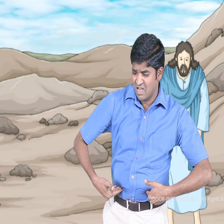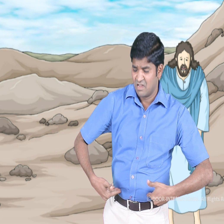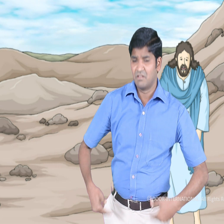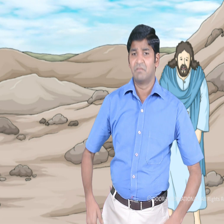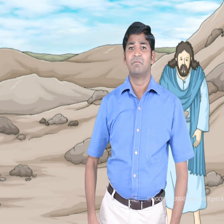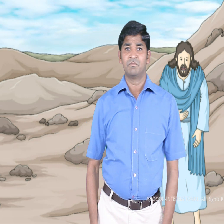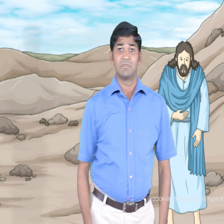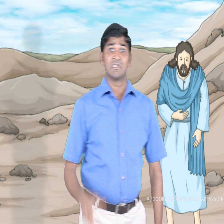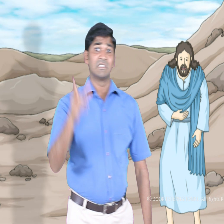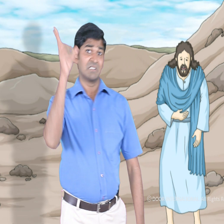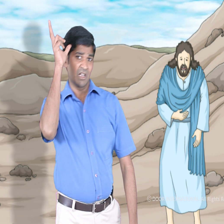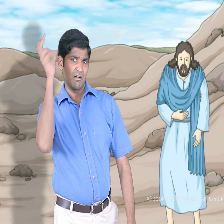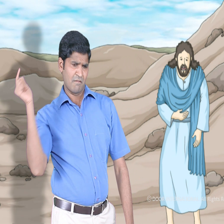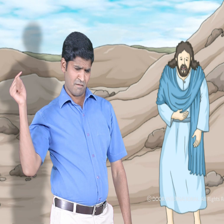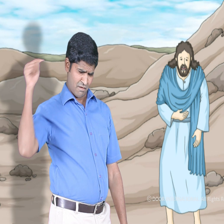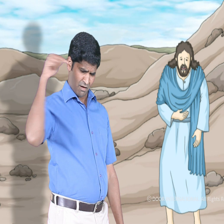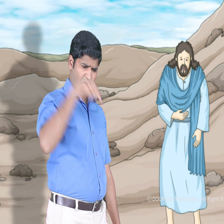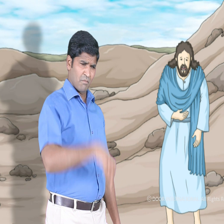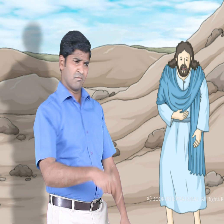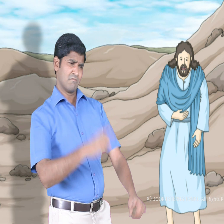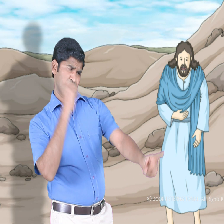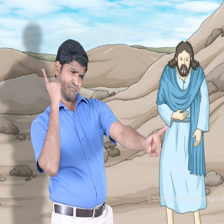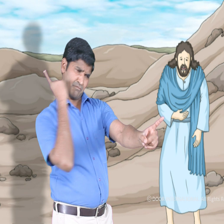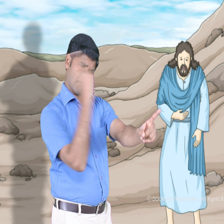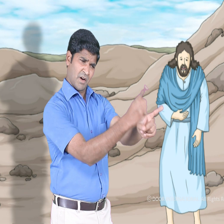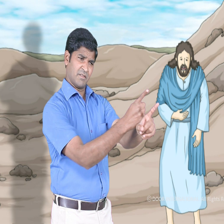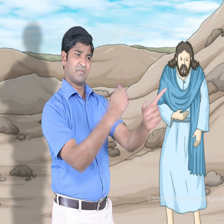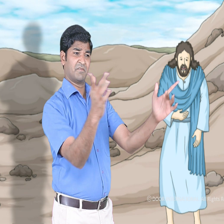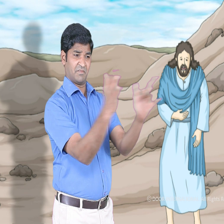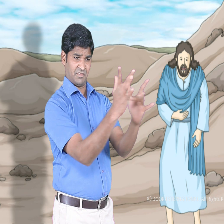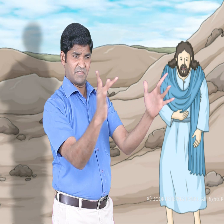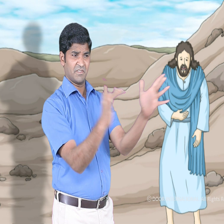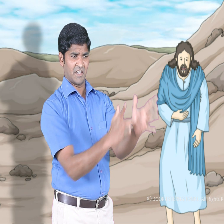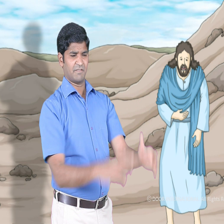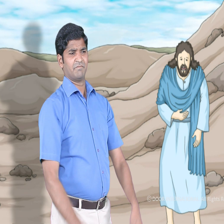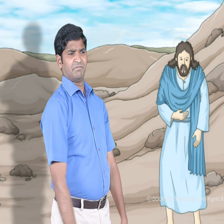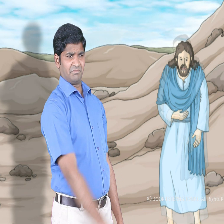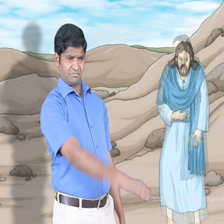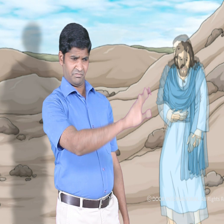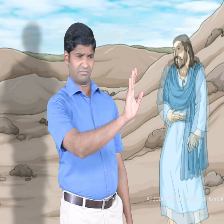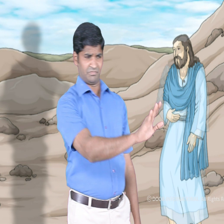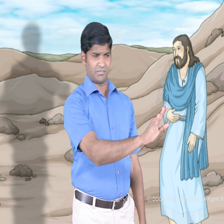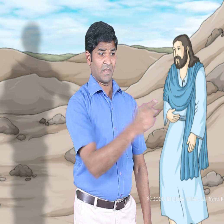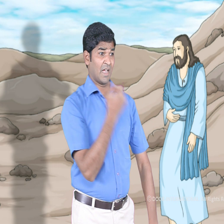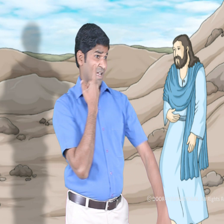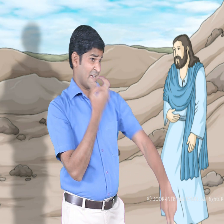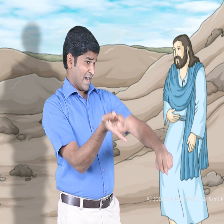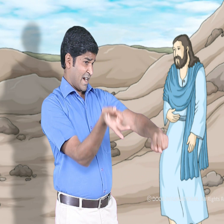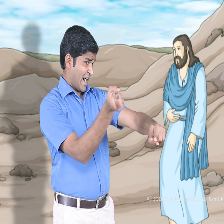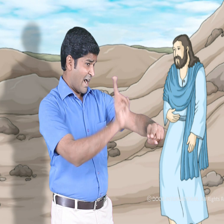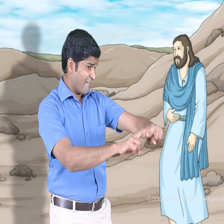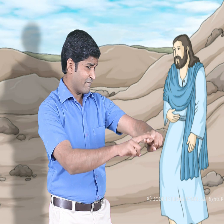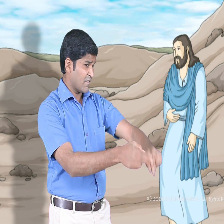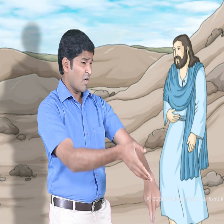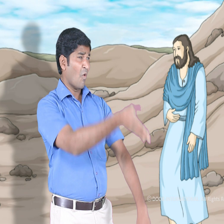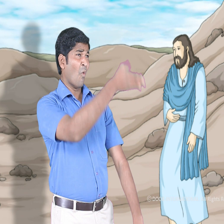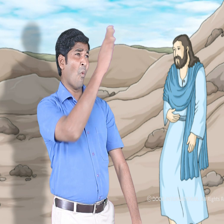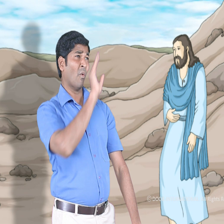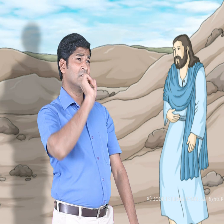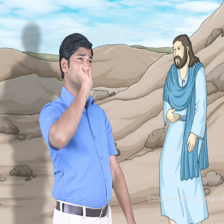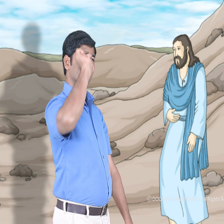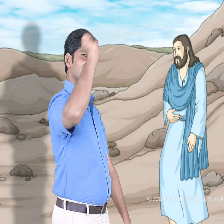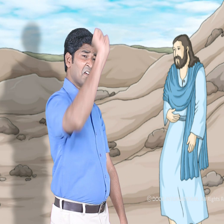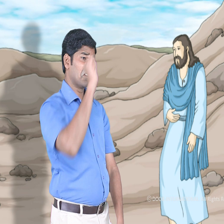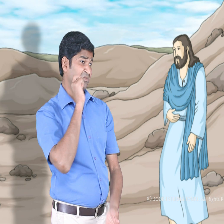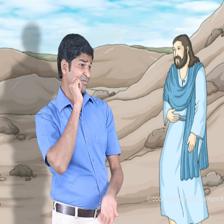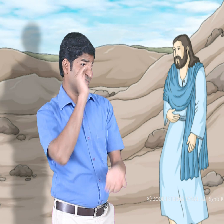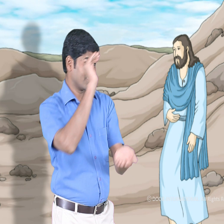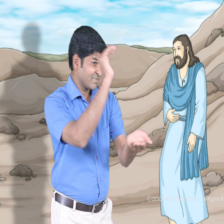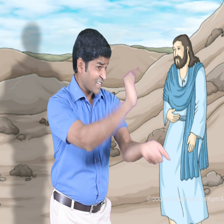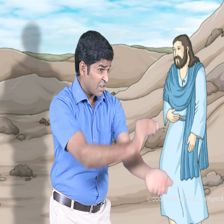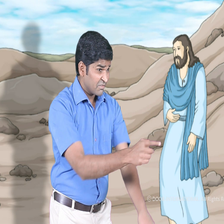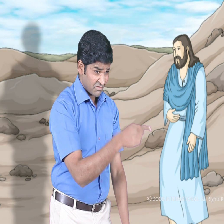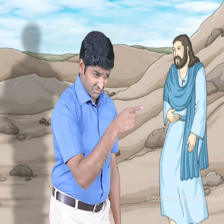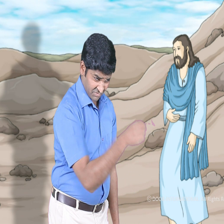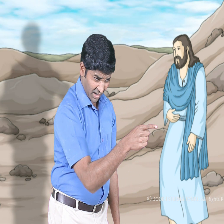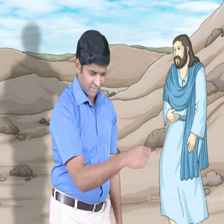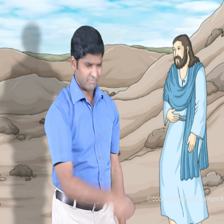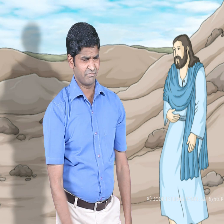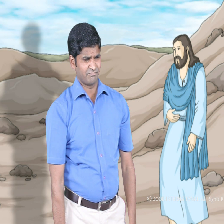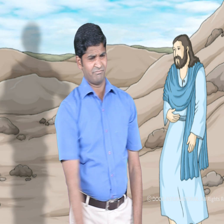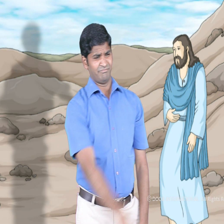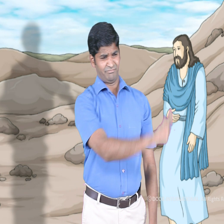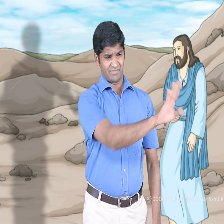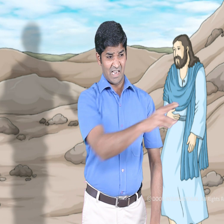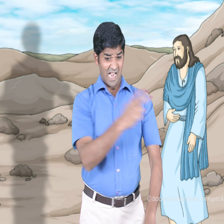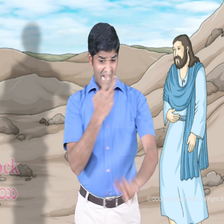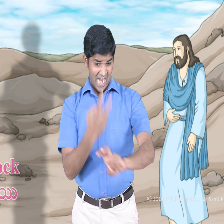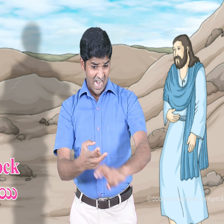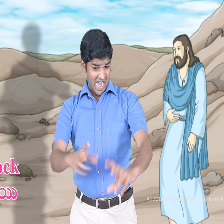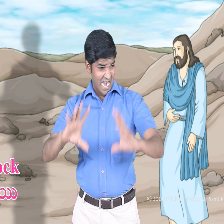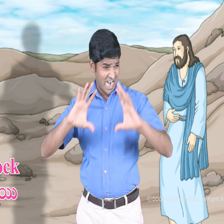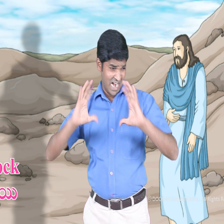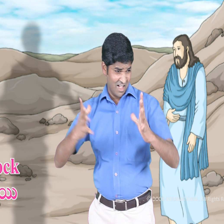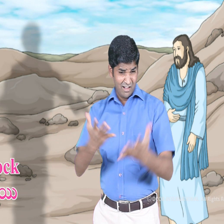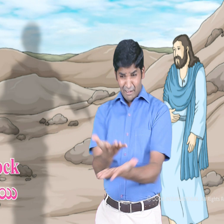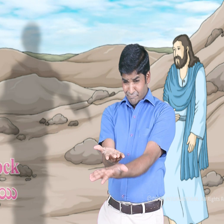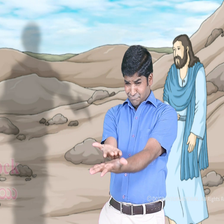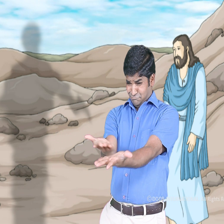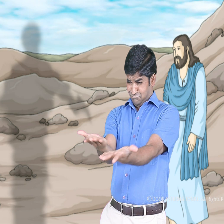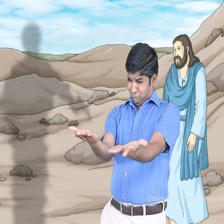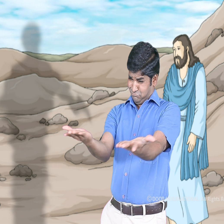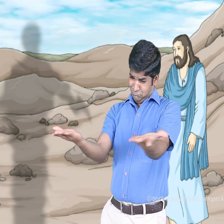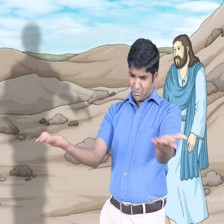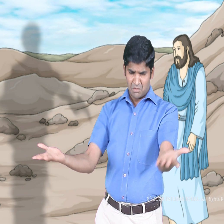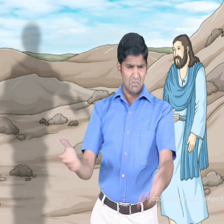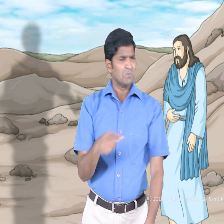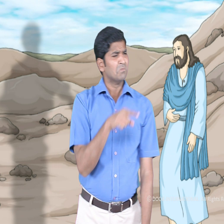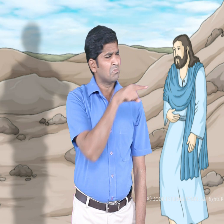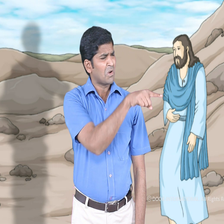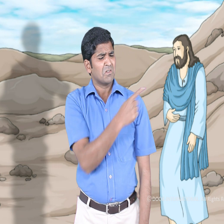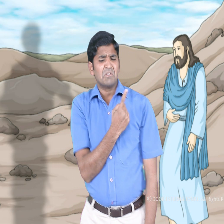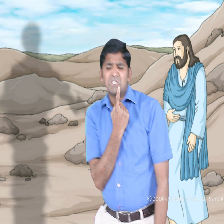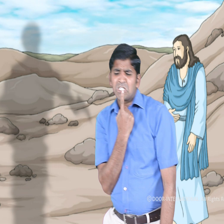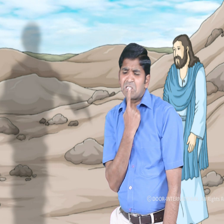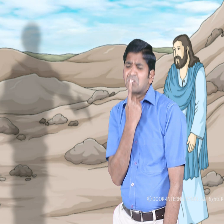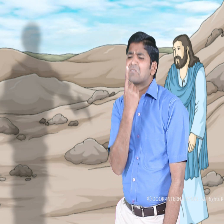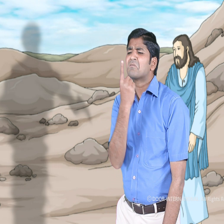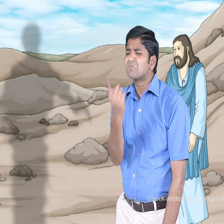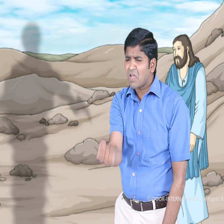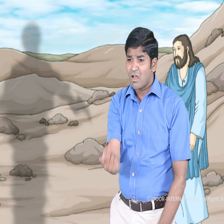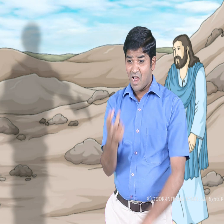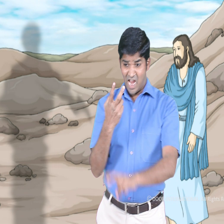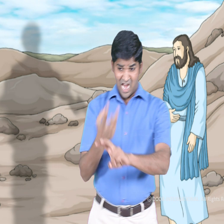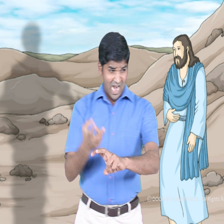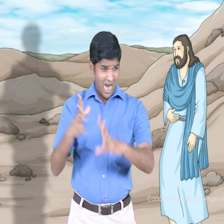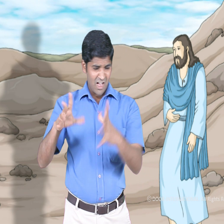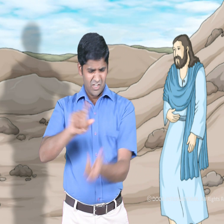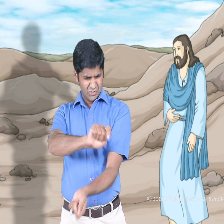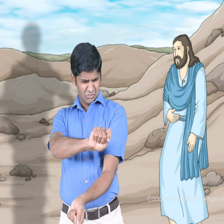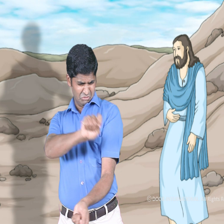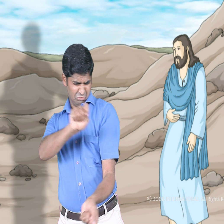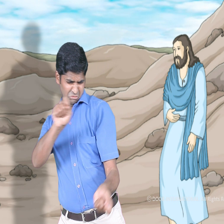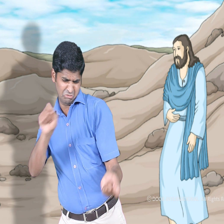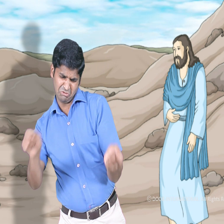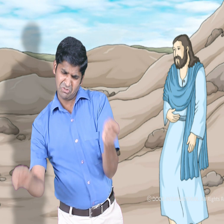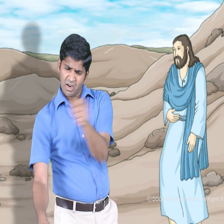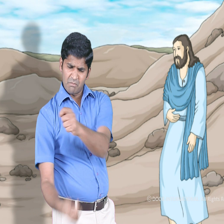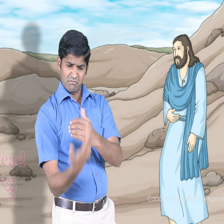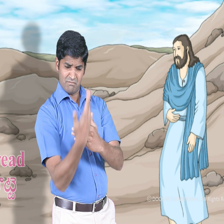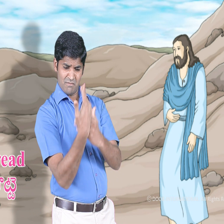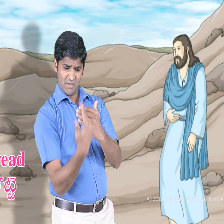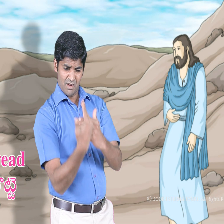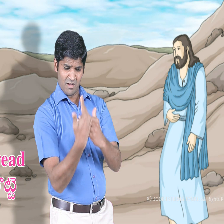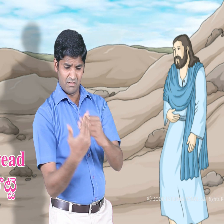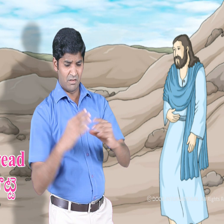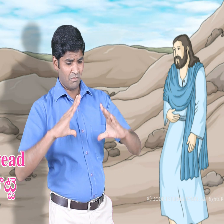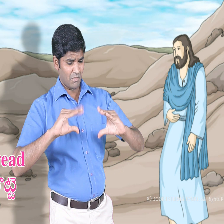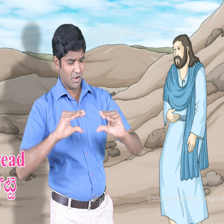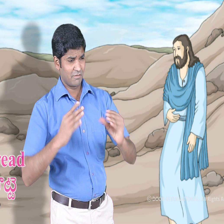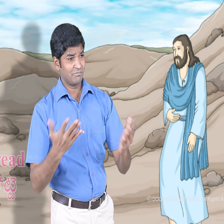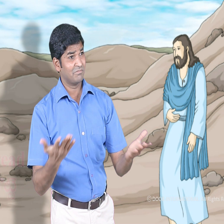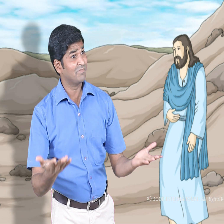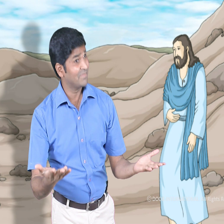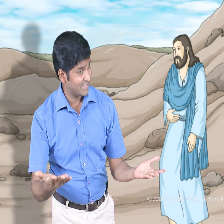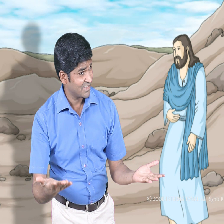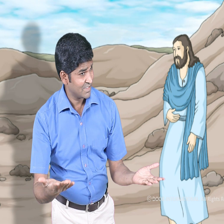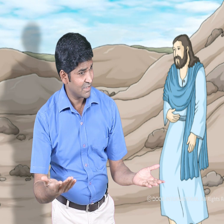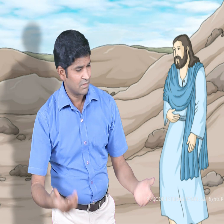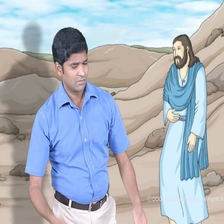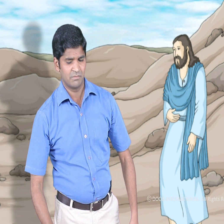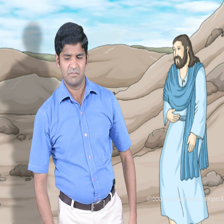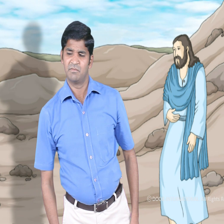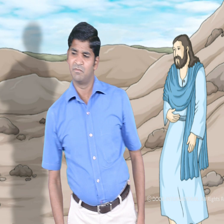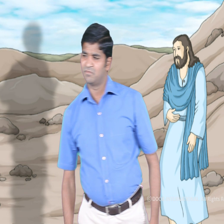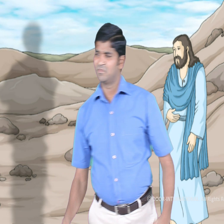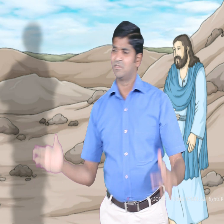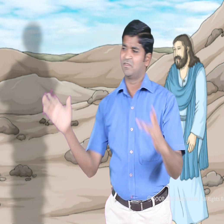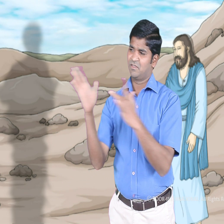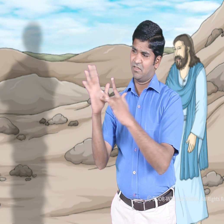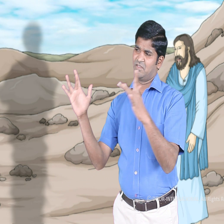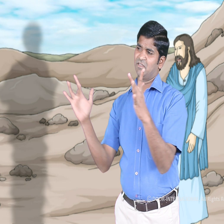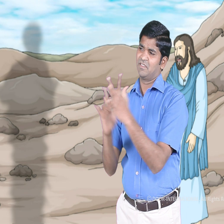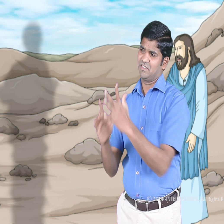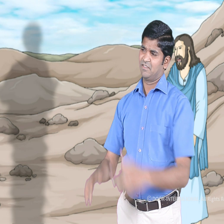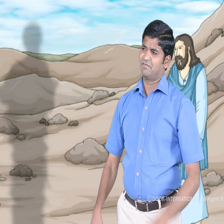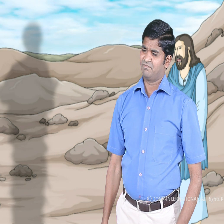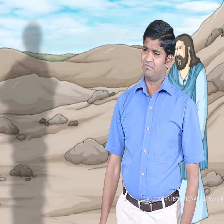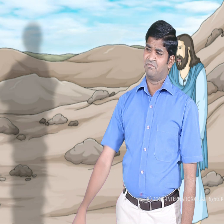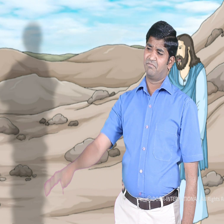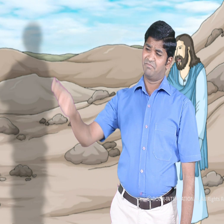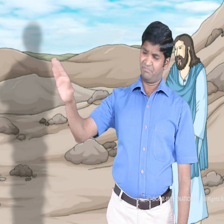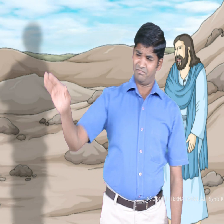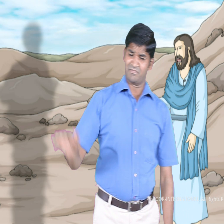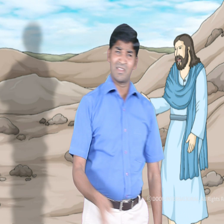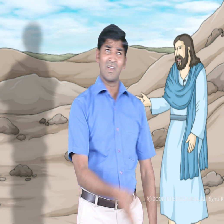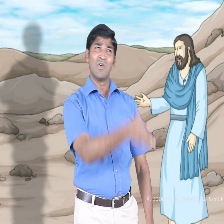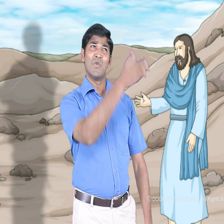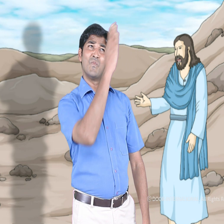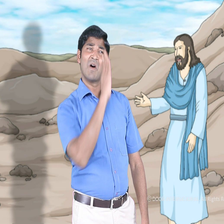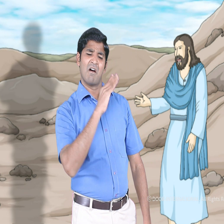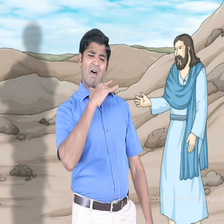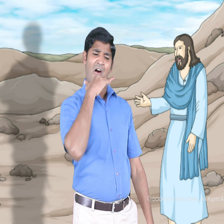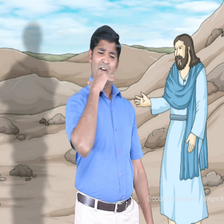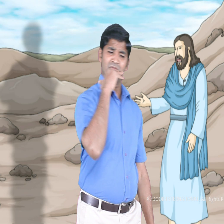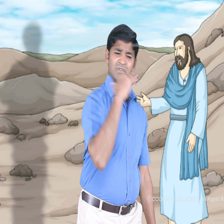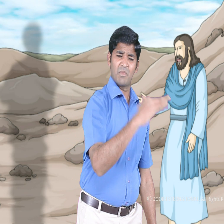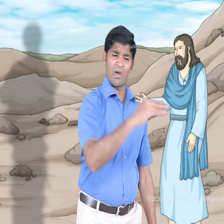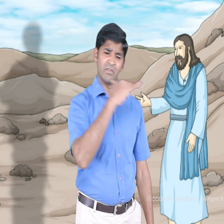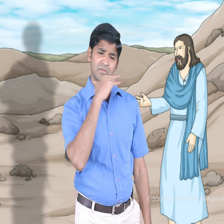The tempter came to Him and said, “If You are the Son of God, tell these stones to become bread.”